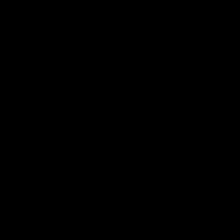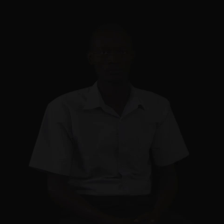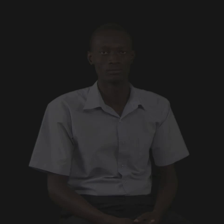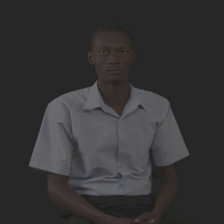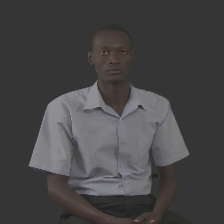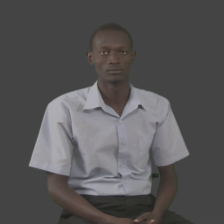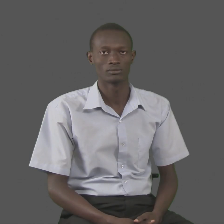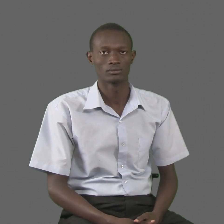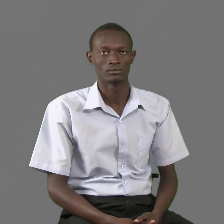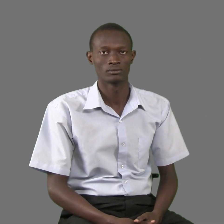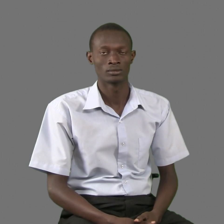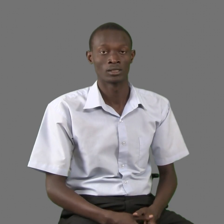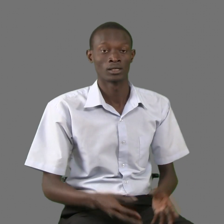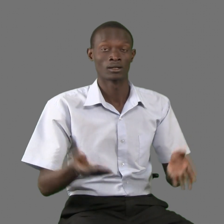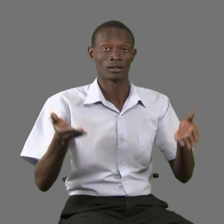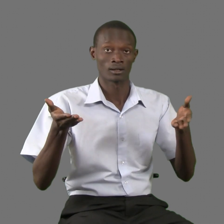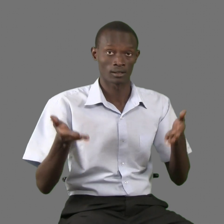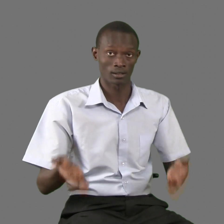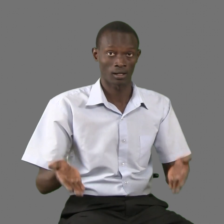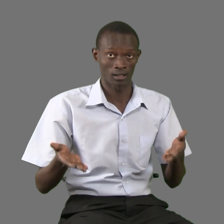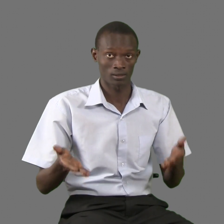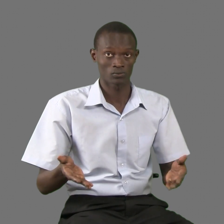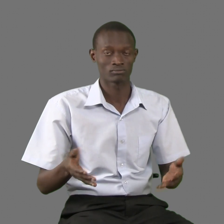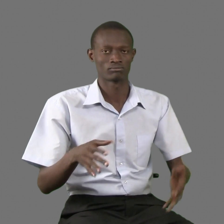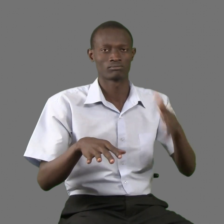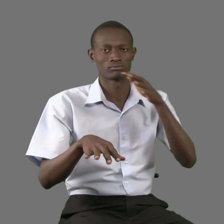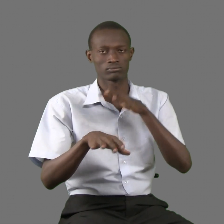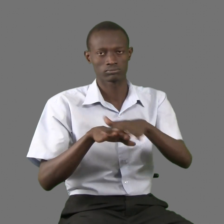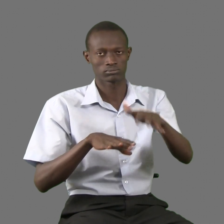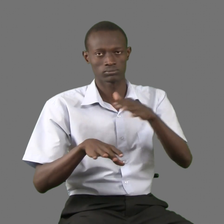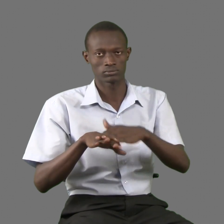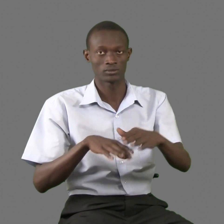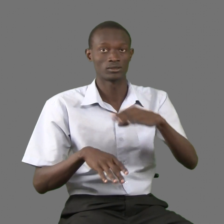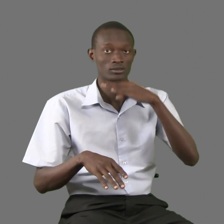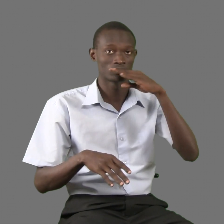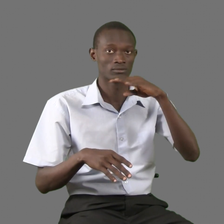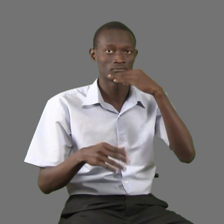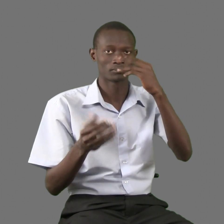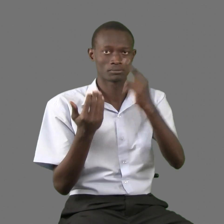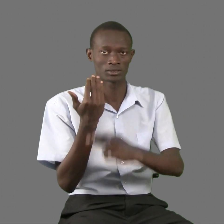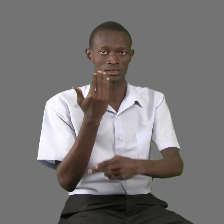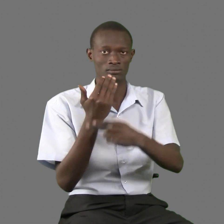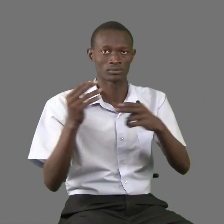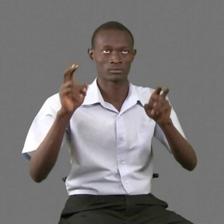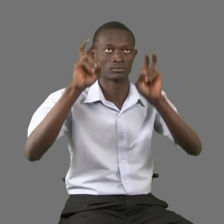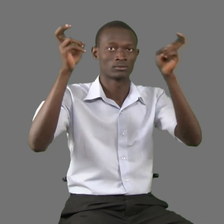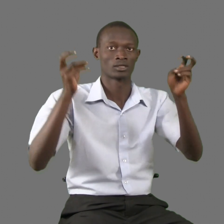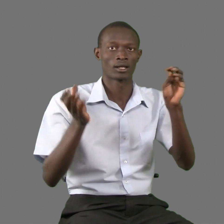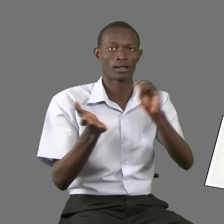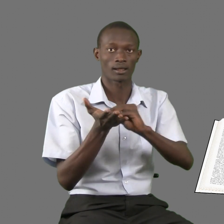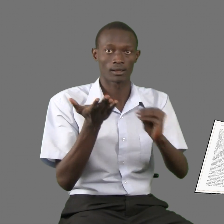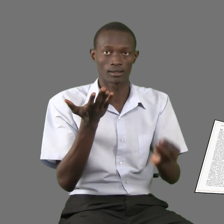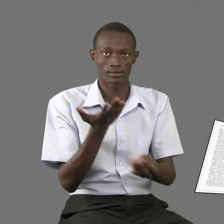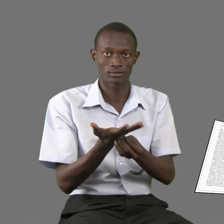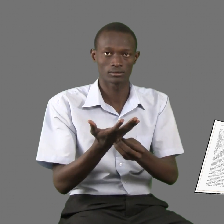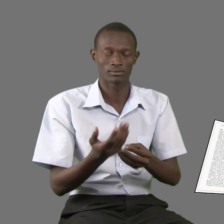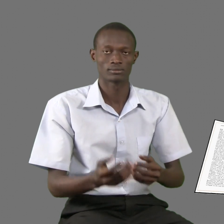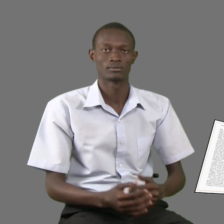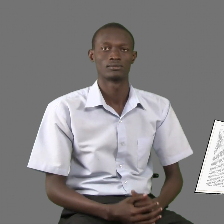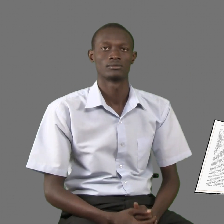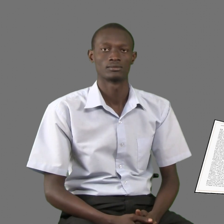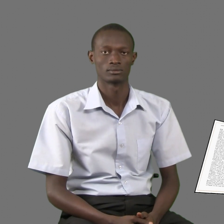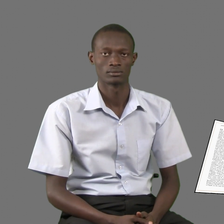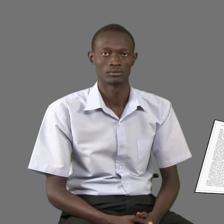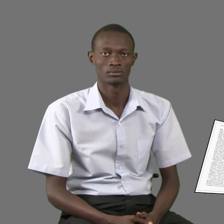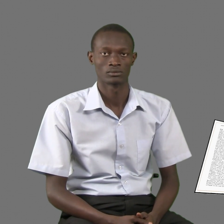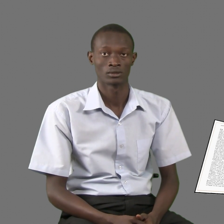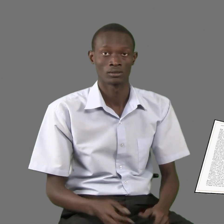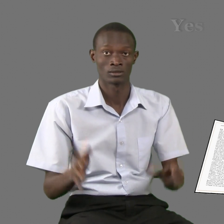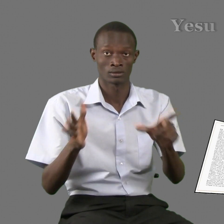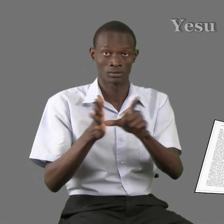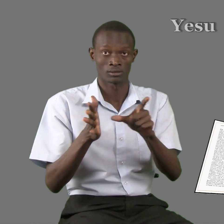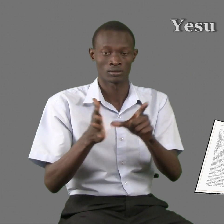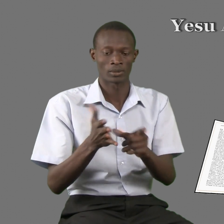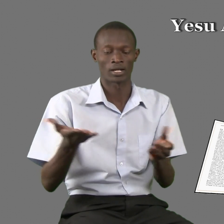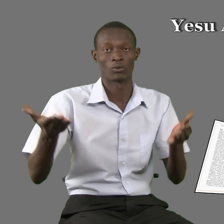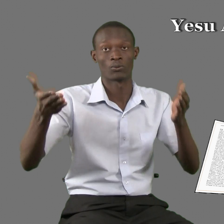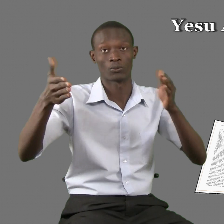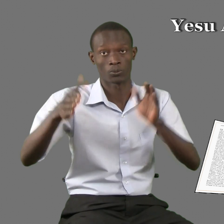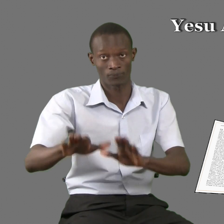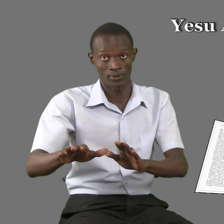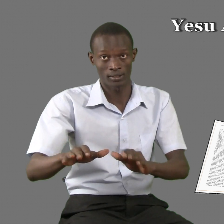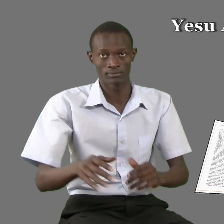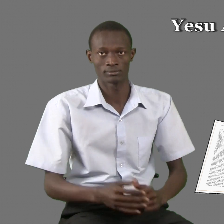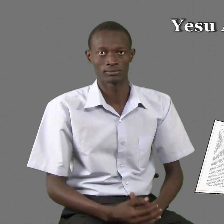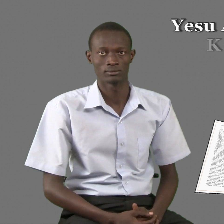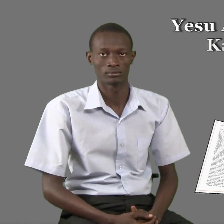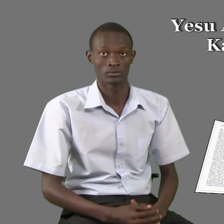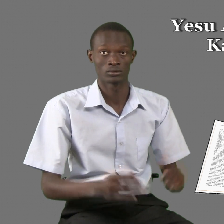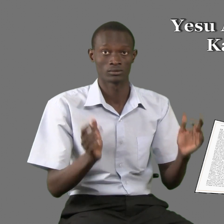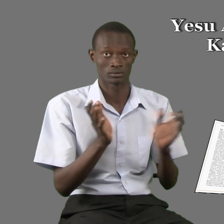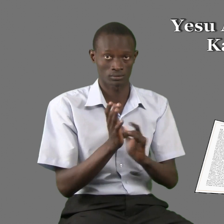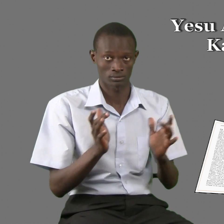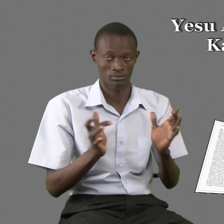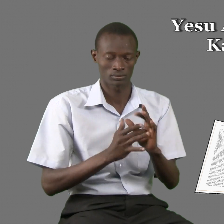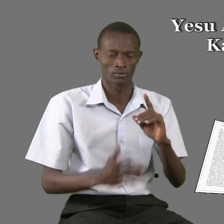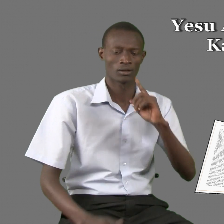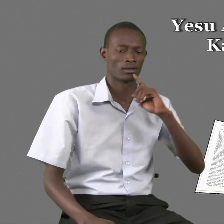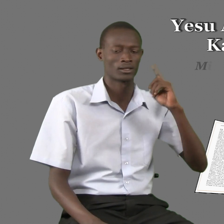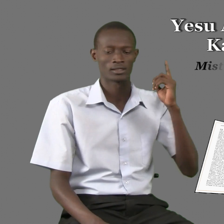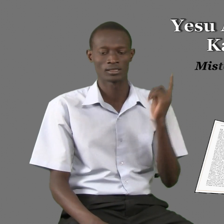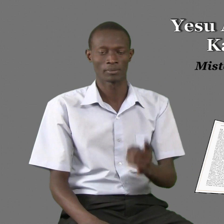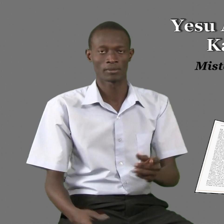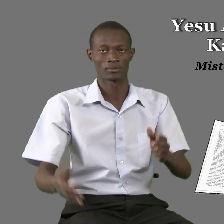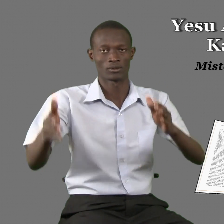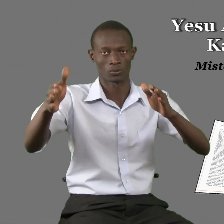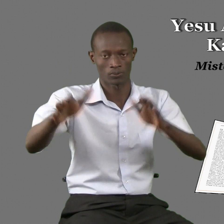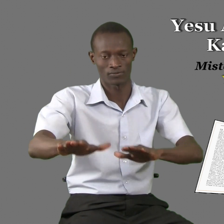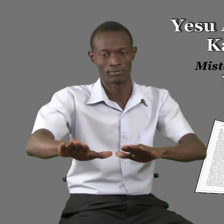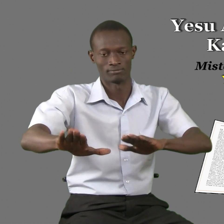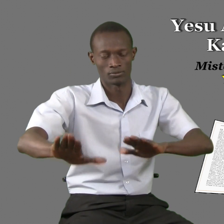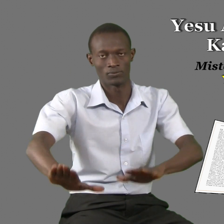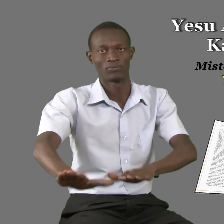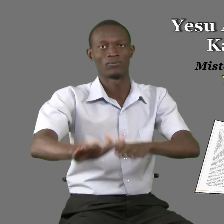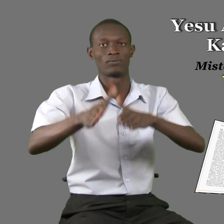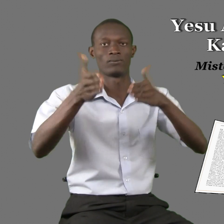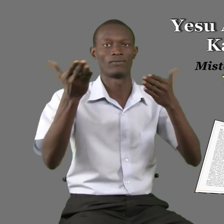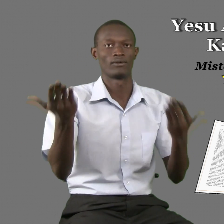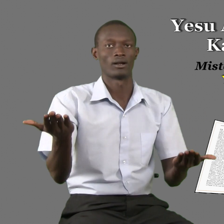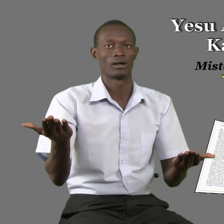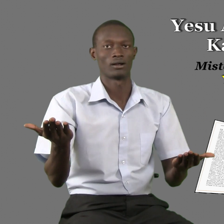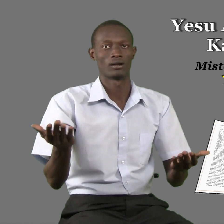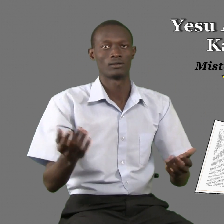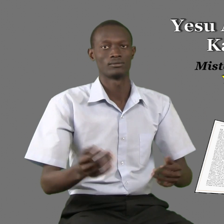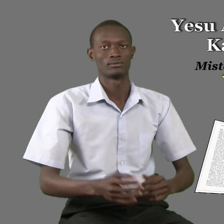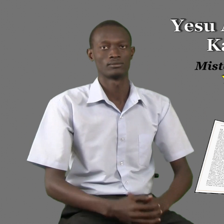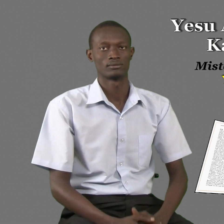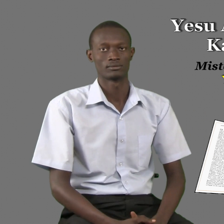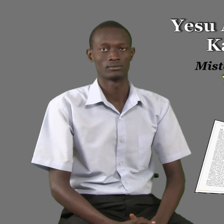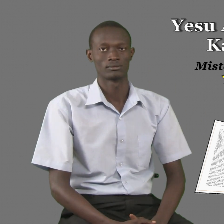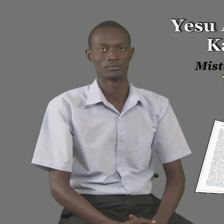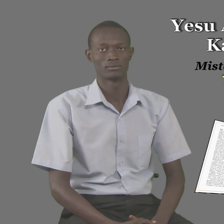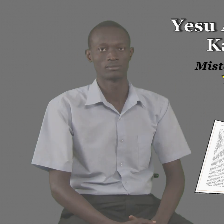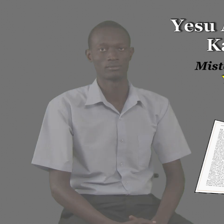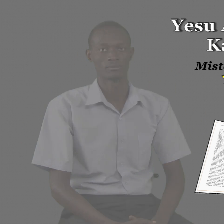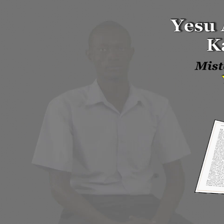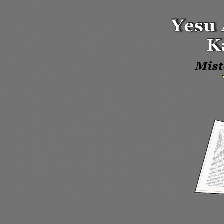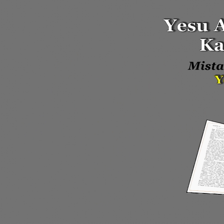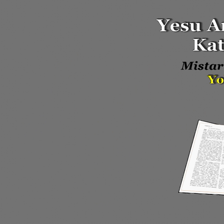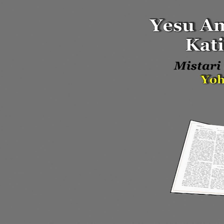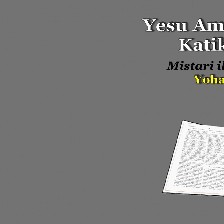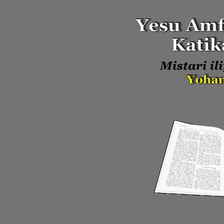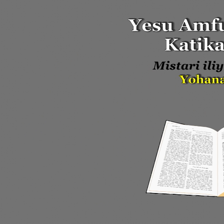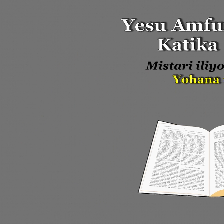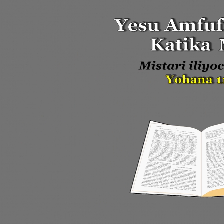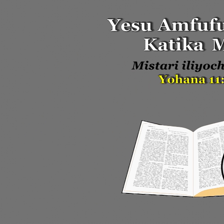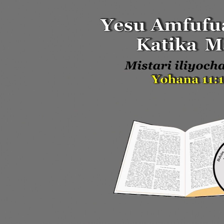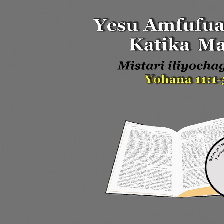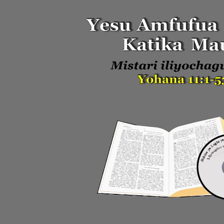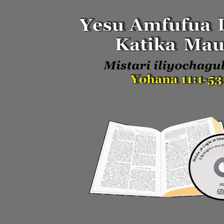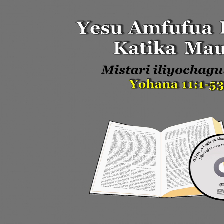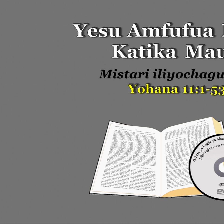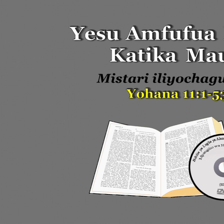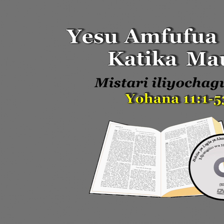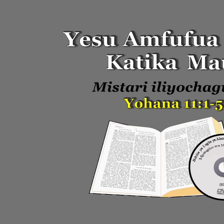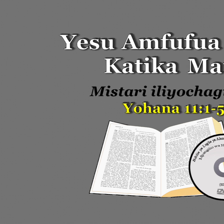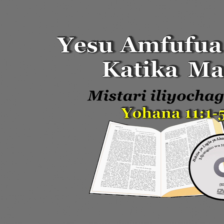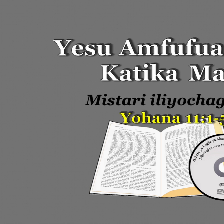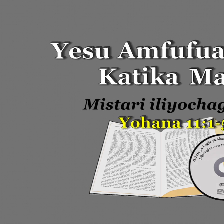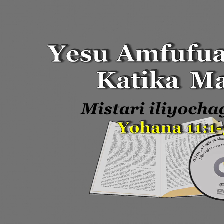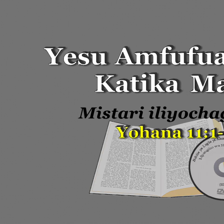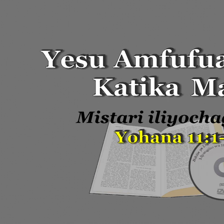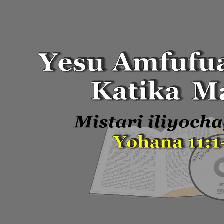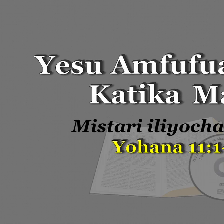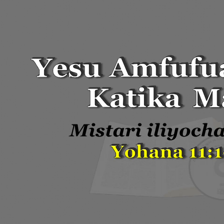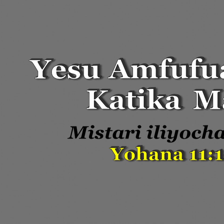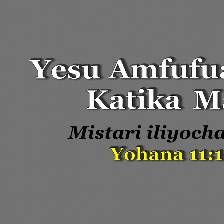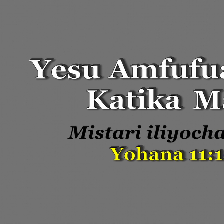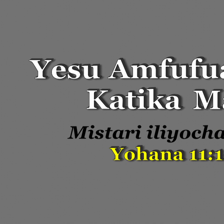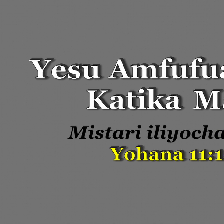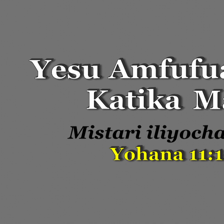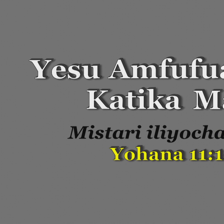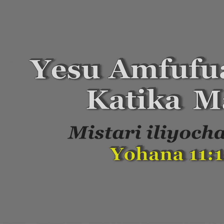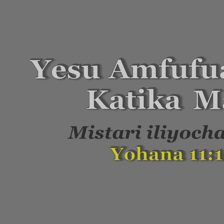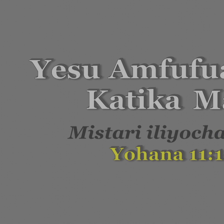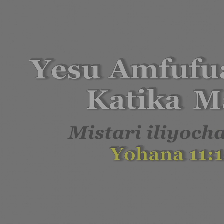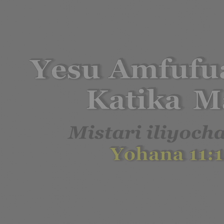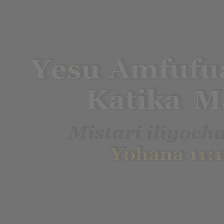Jesus raises Lazarus from the dead